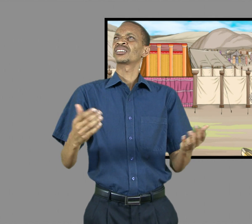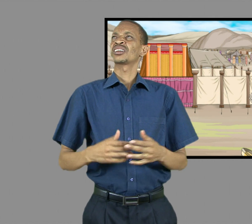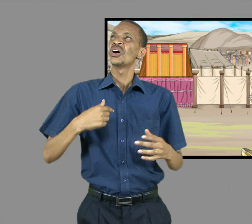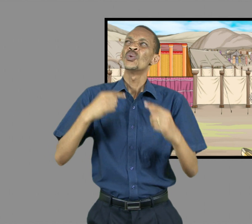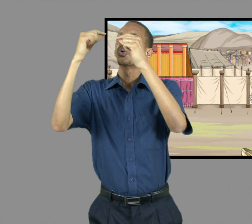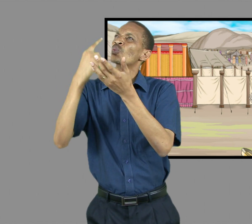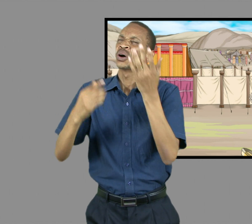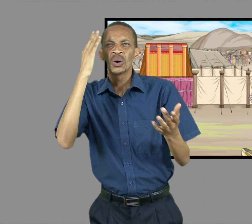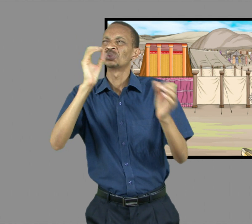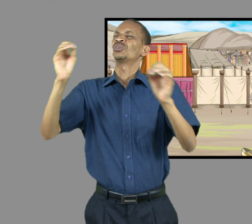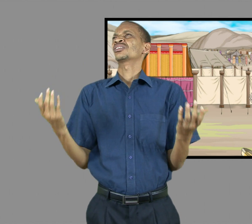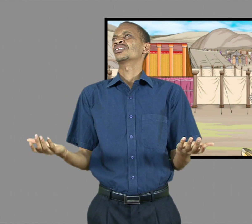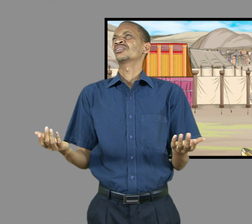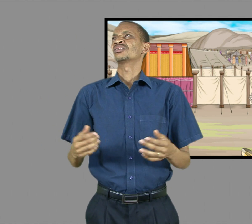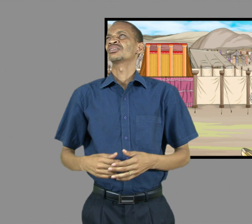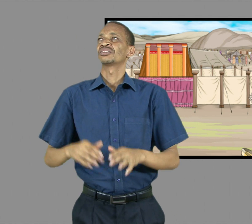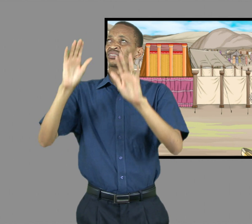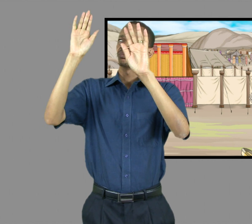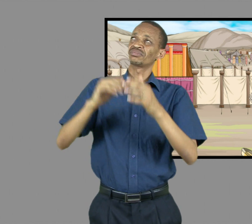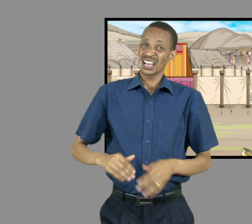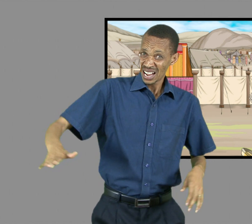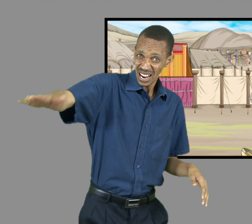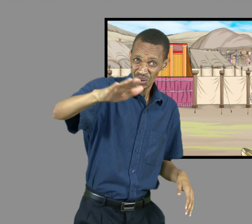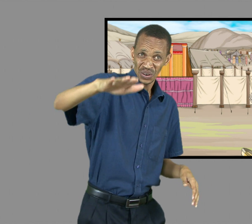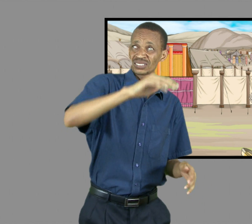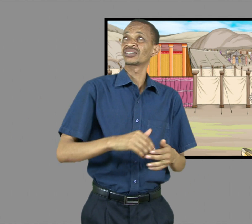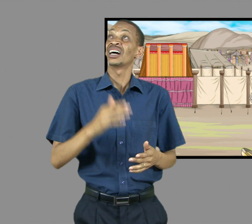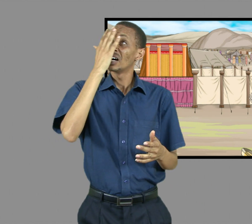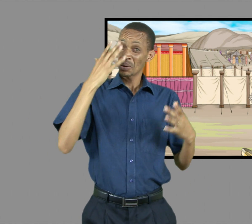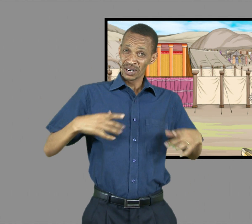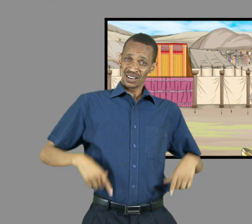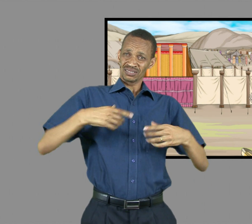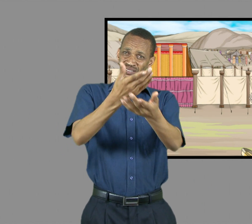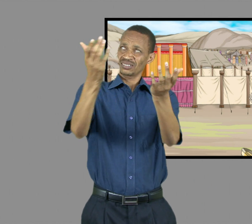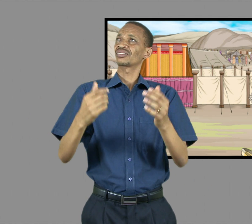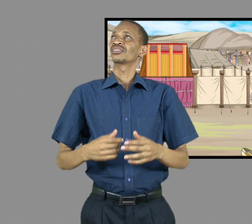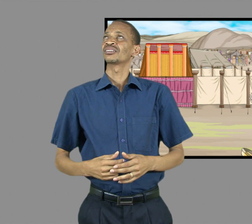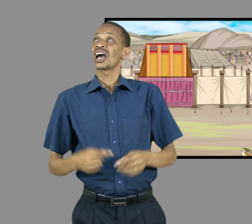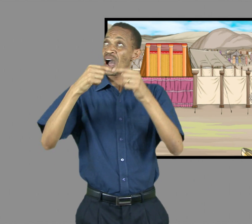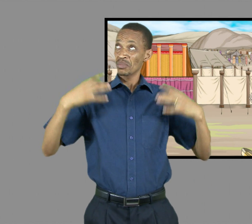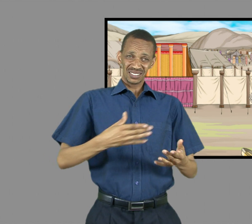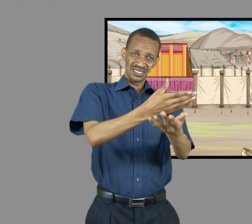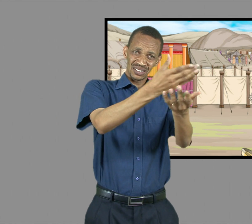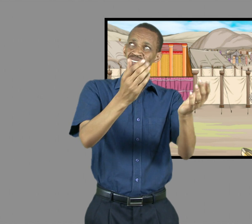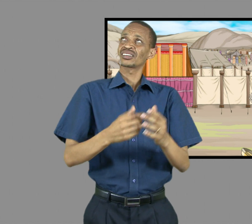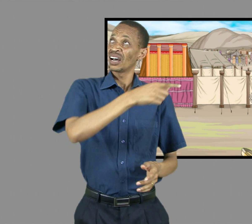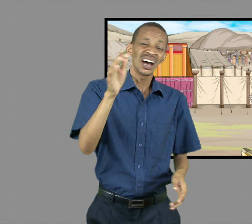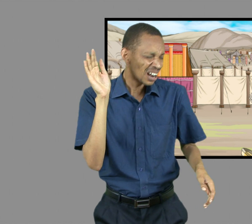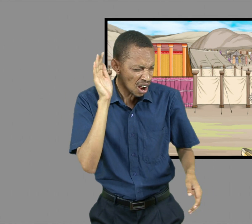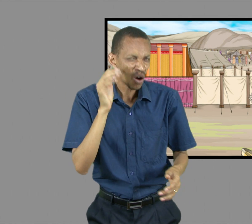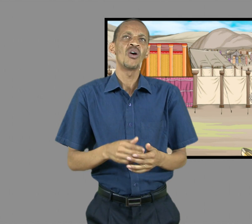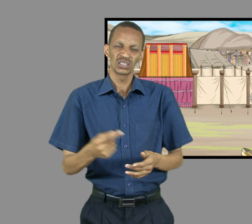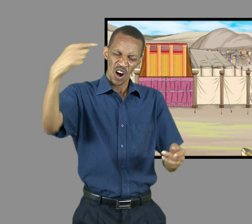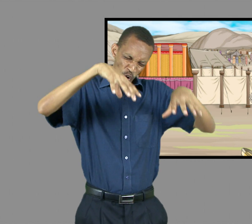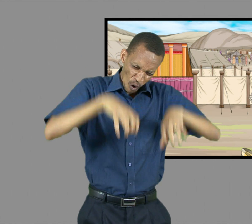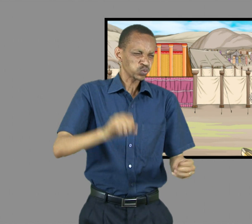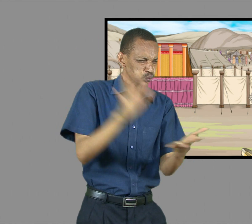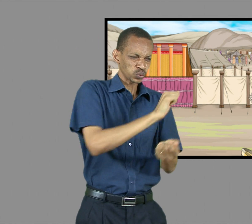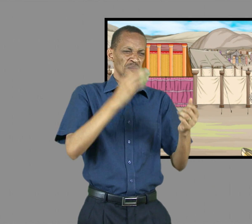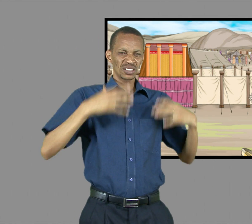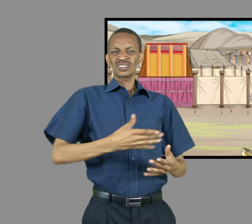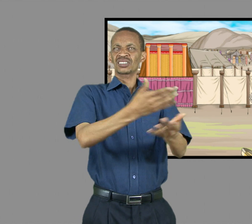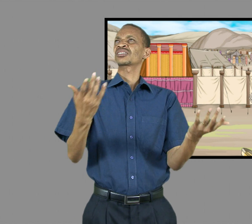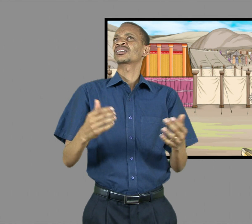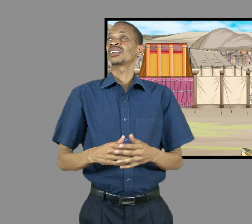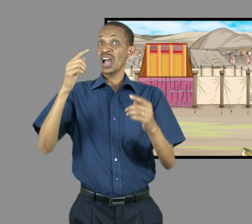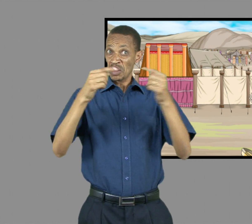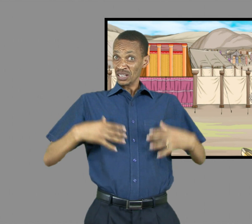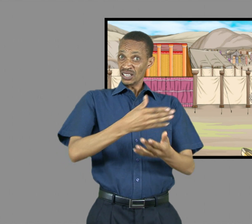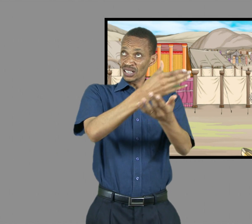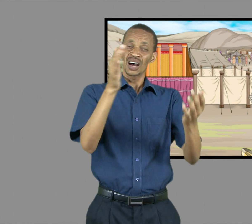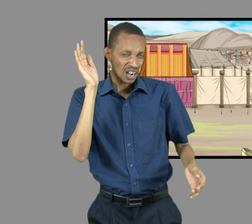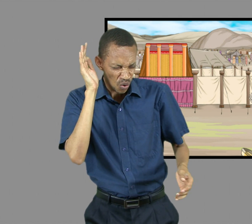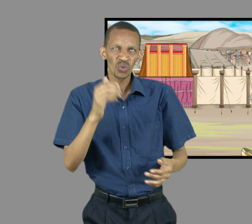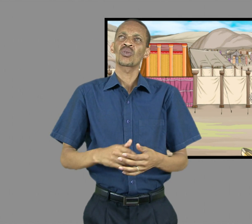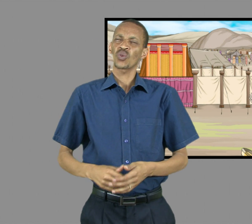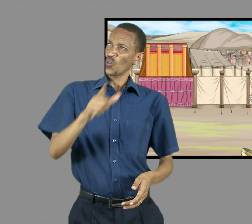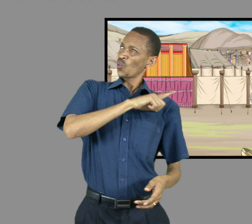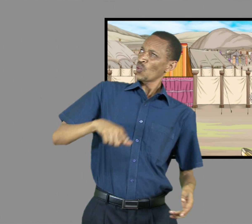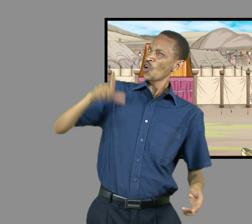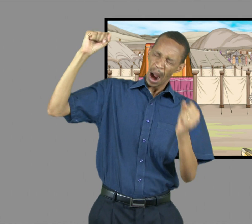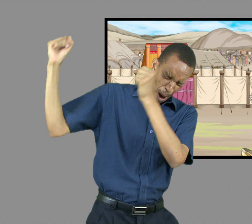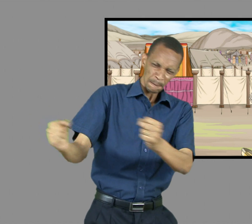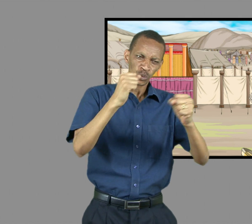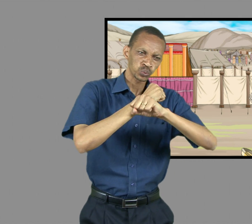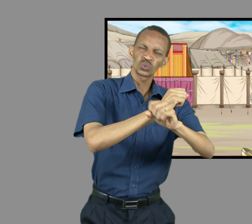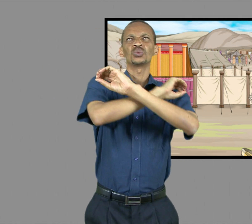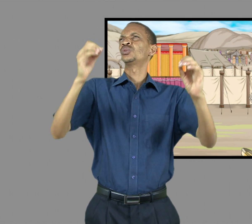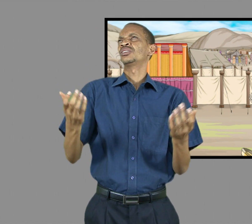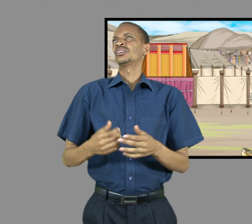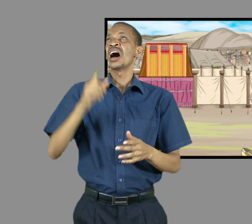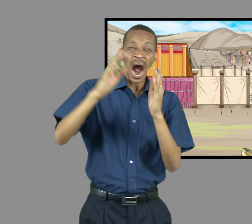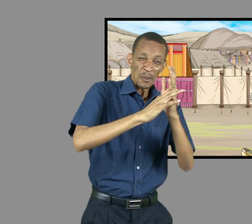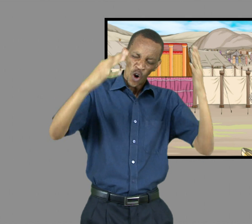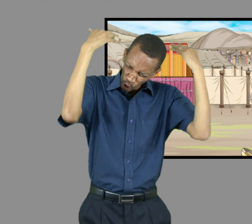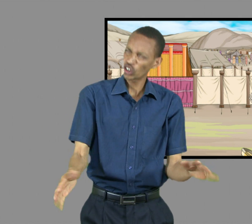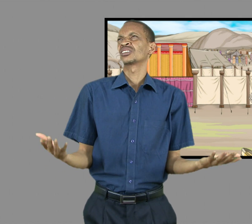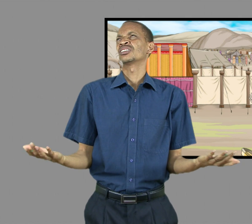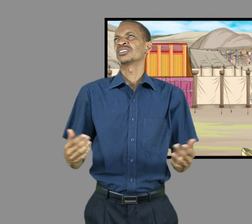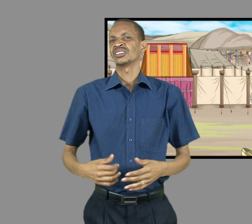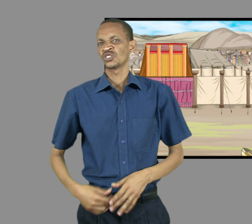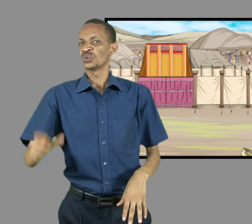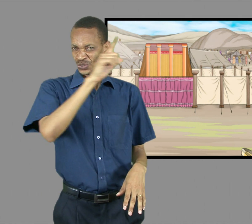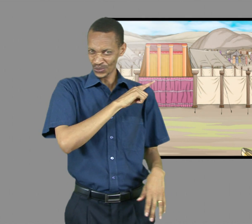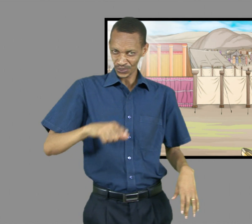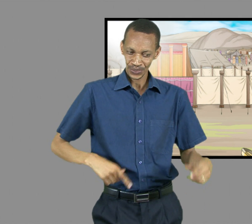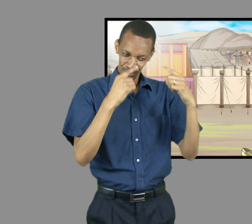When the Canaanites and all who live in the land hear about this, they will surround us and wipe out our name from the earth.